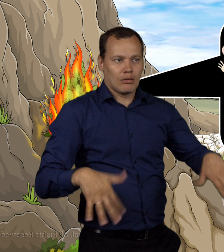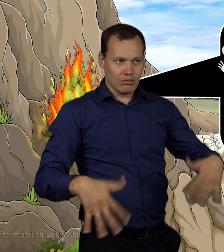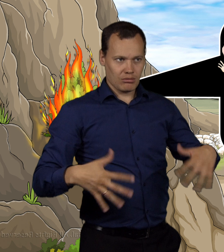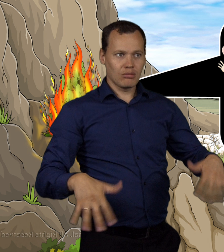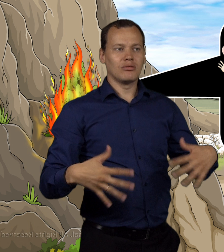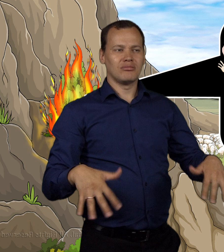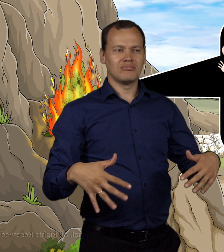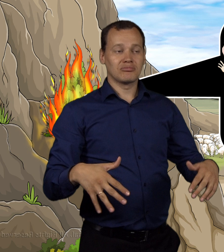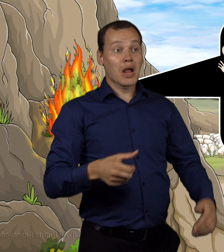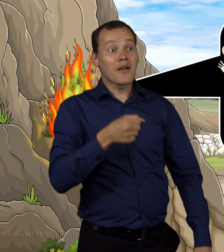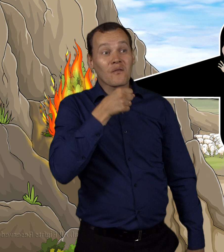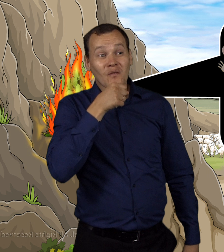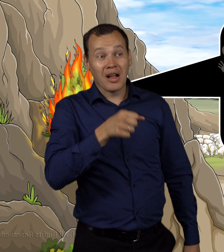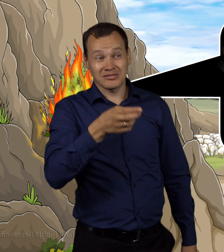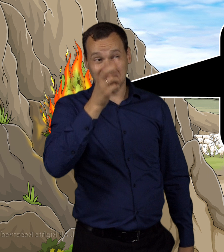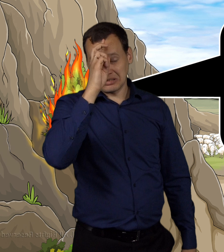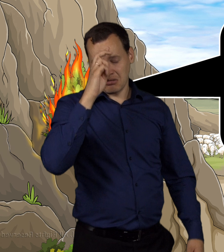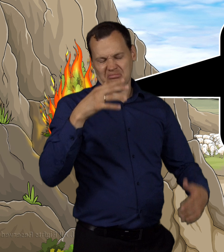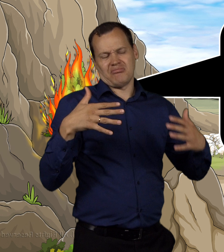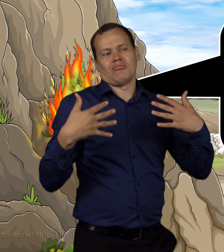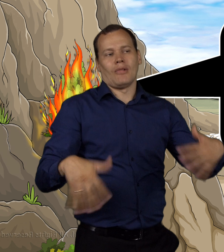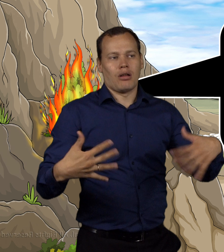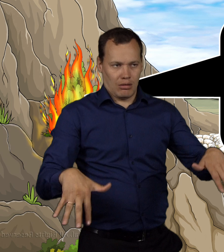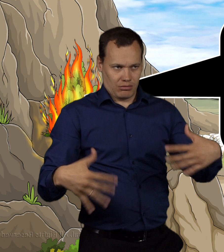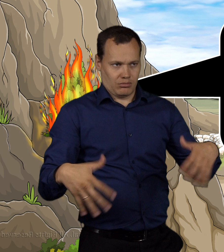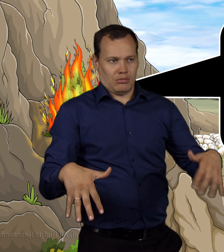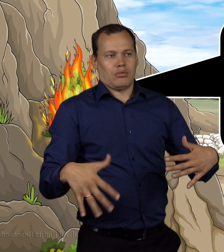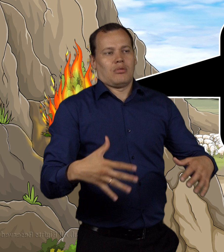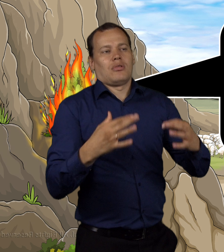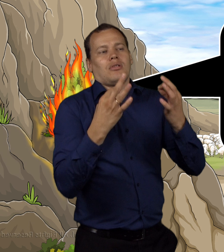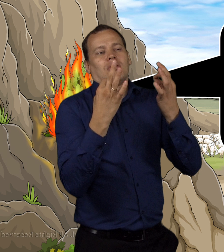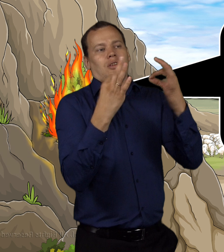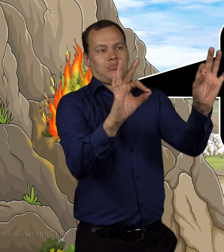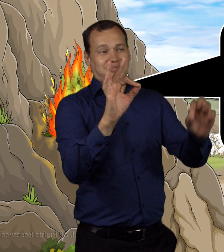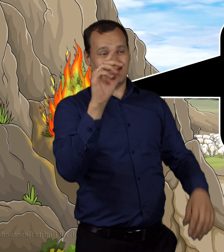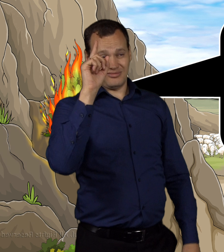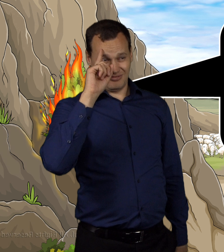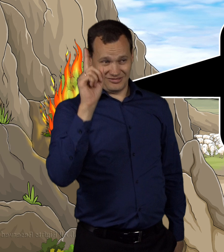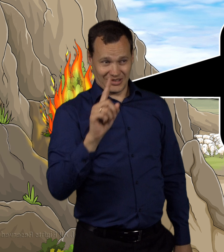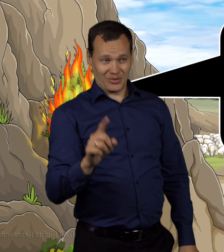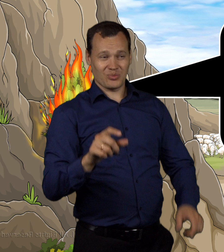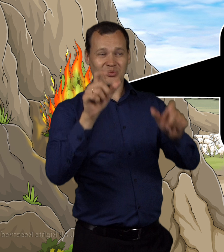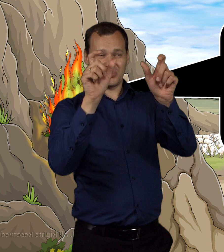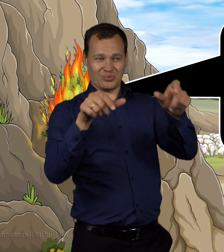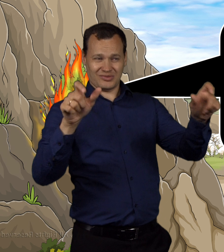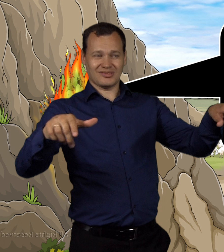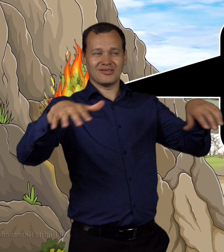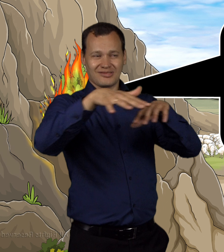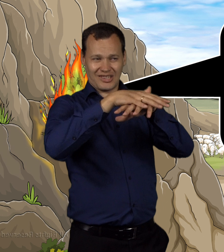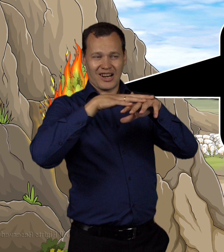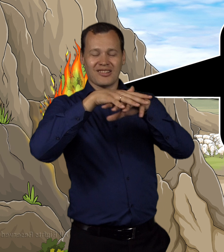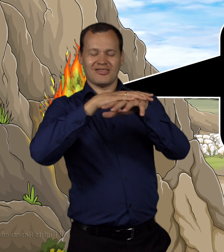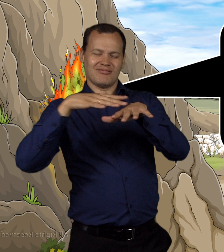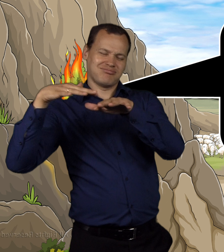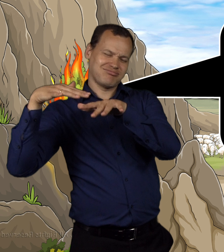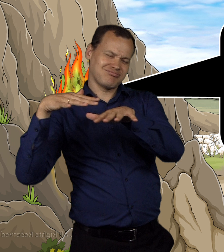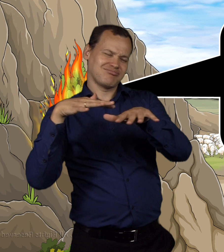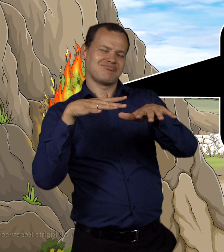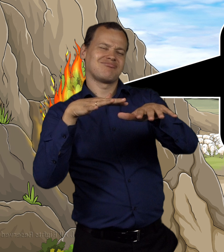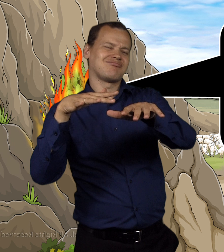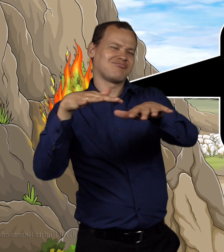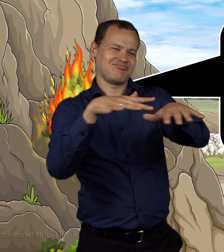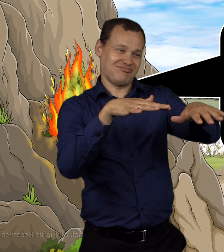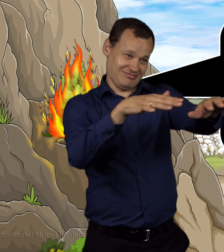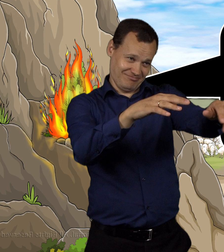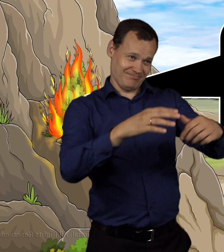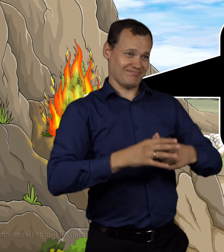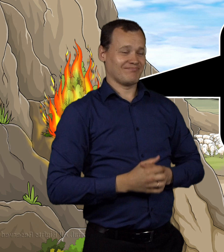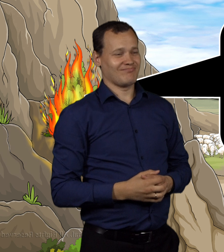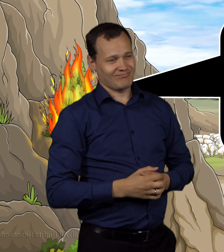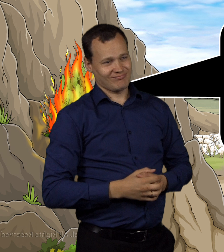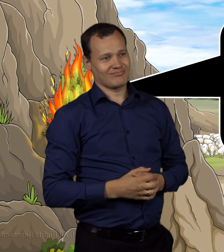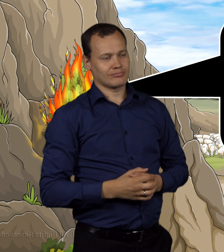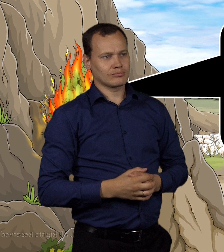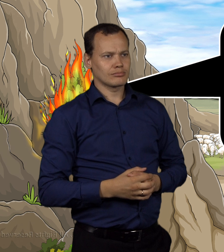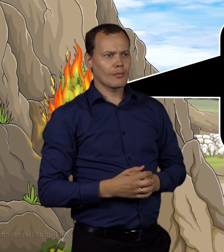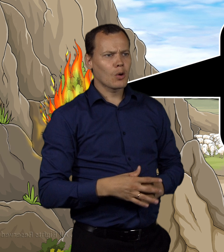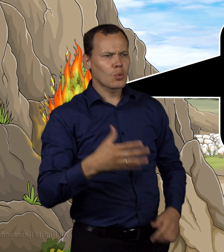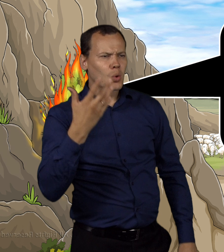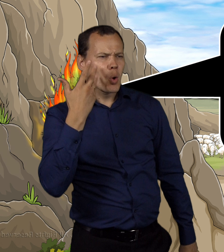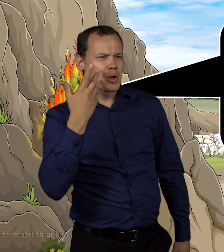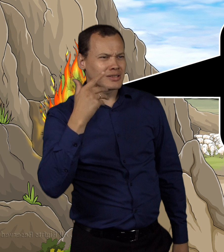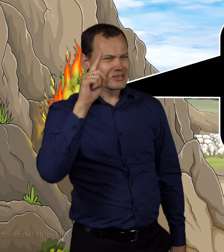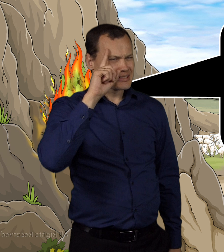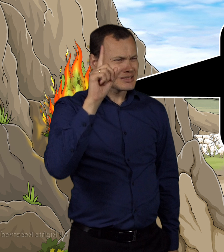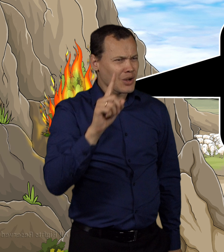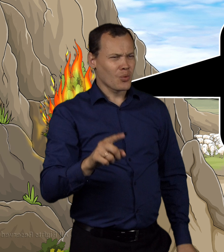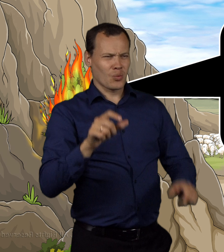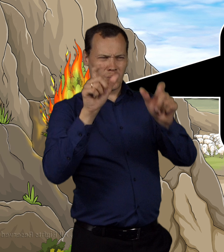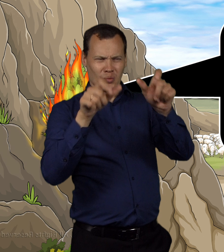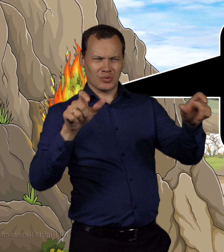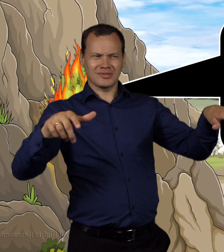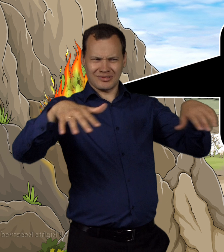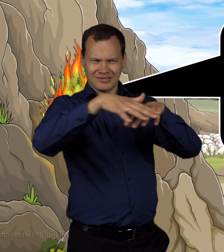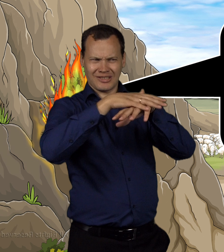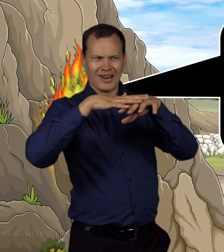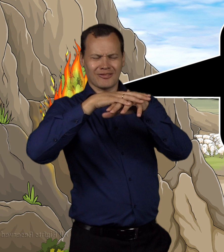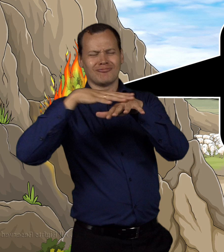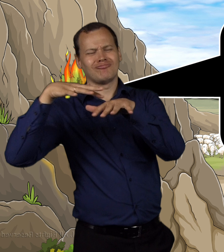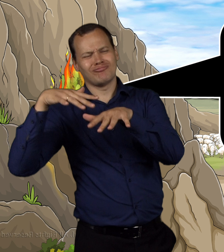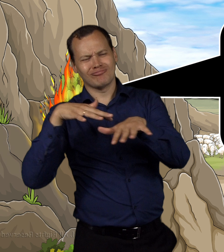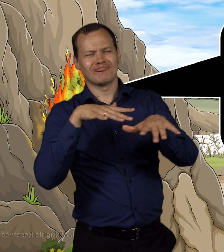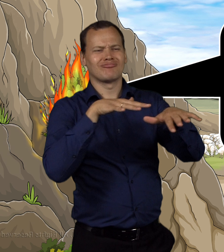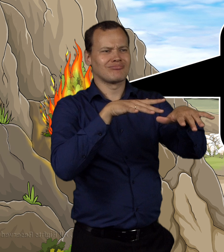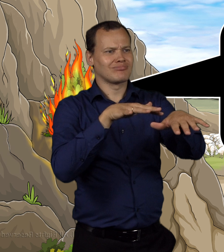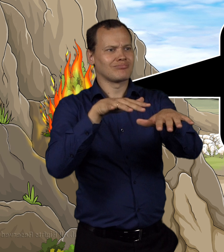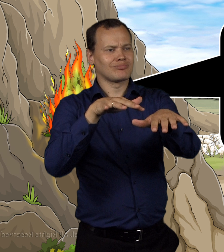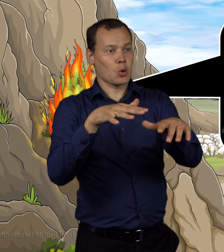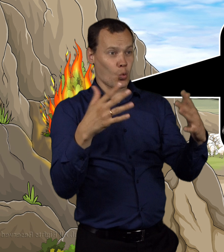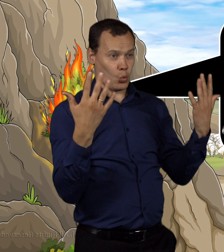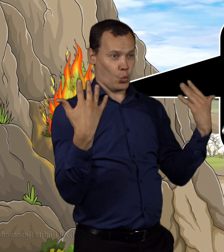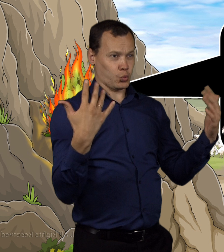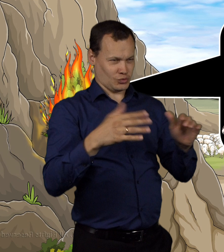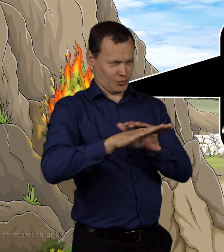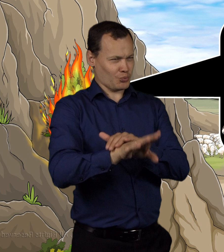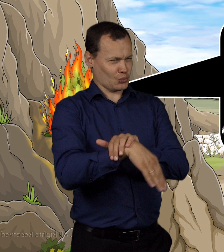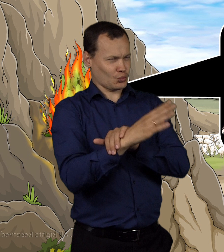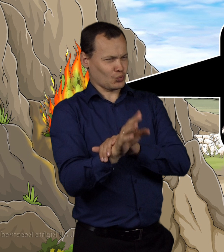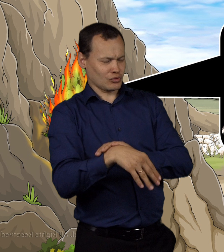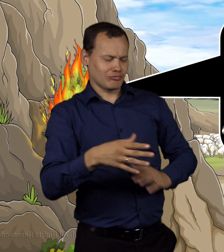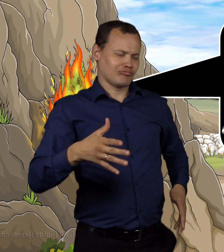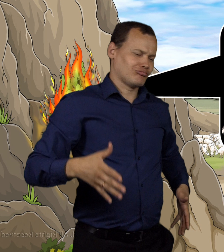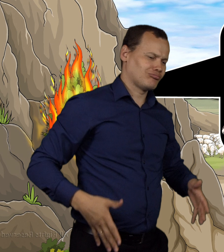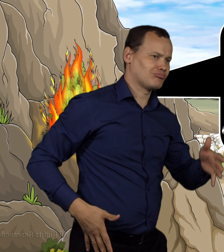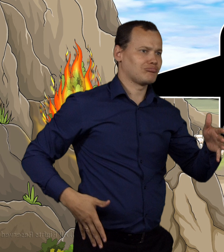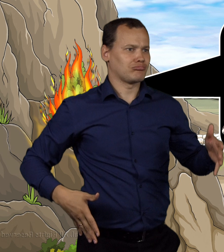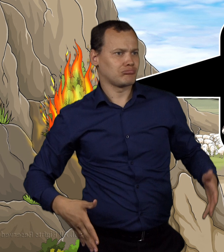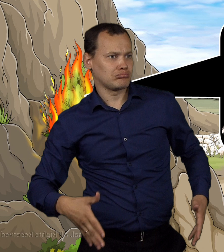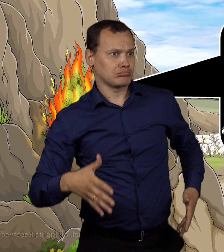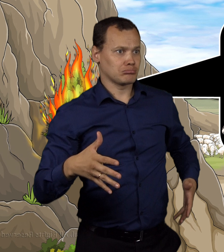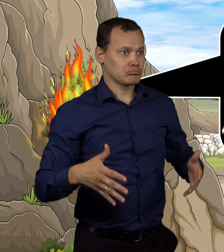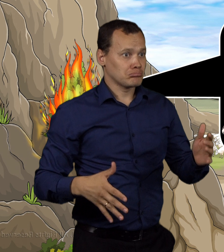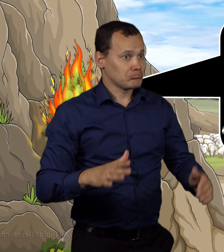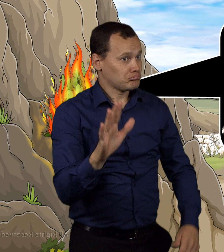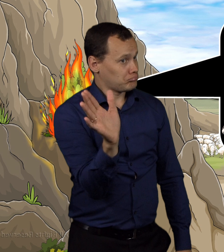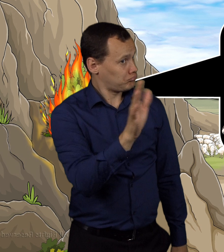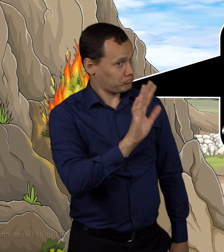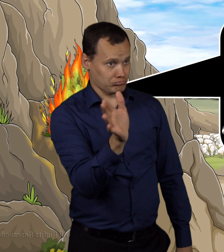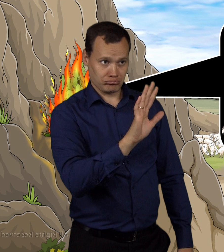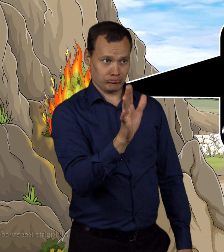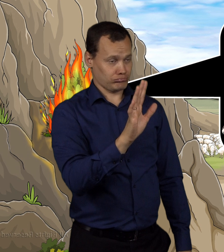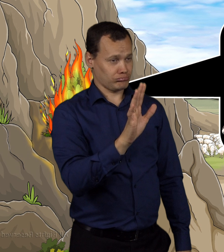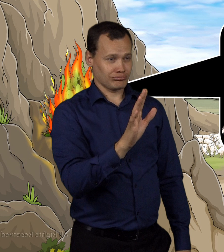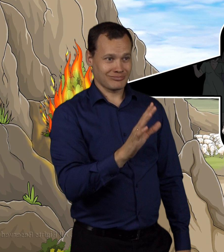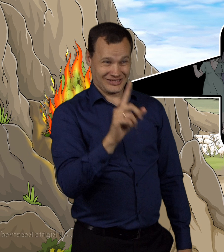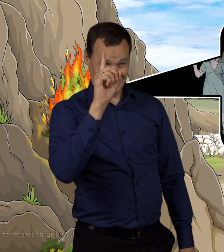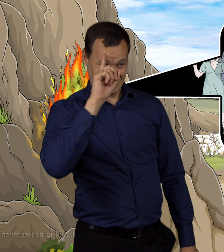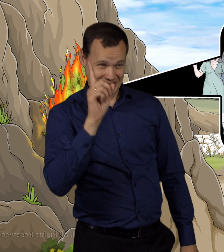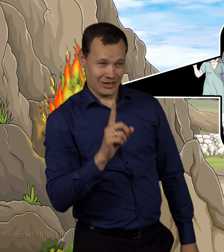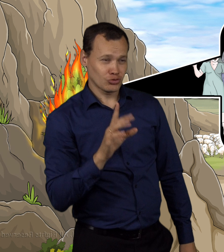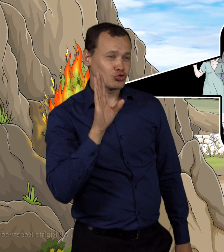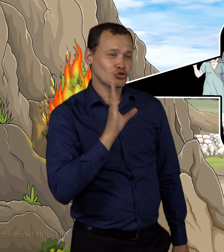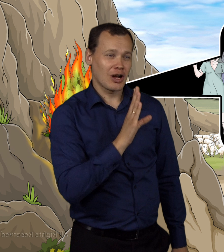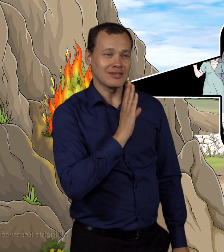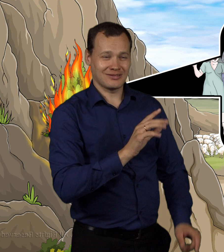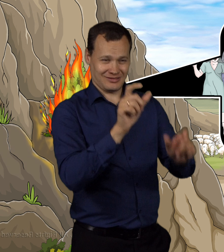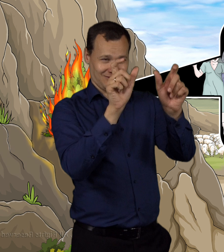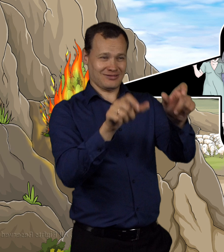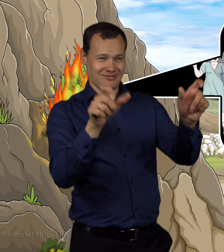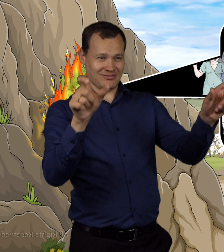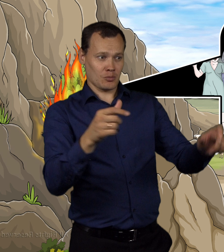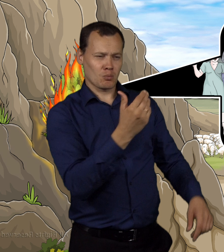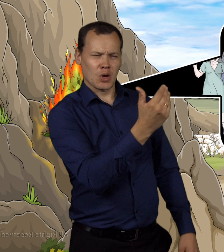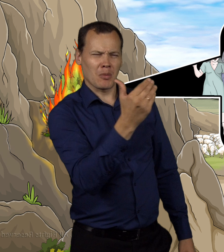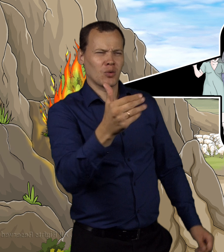And after that, he will release you. And I will grant this people such favor in the sight of the Egyptians that when you leave, you will not go away empty-handed.